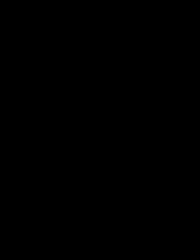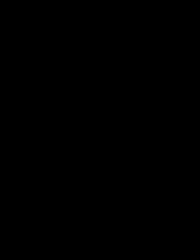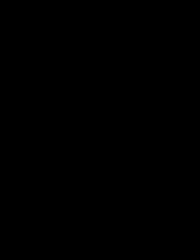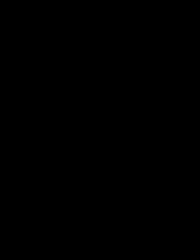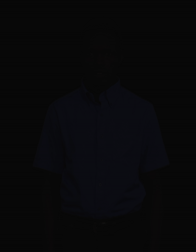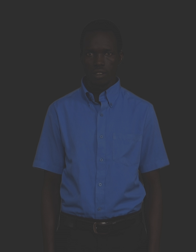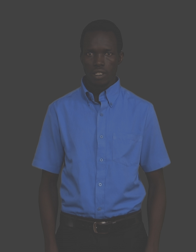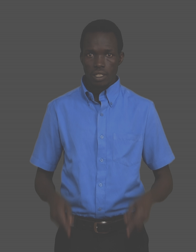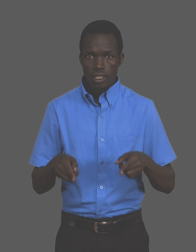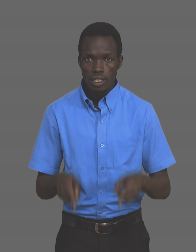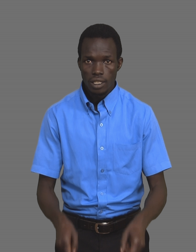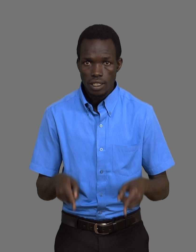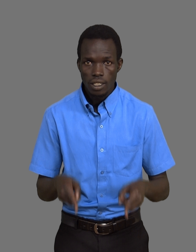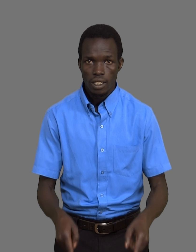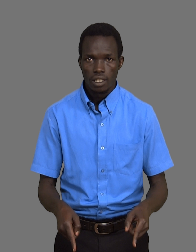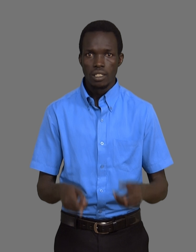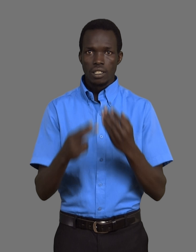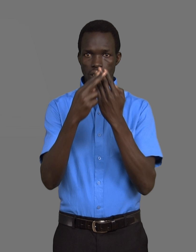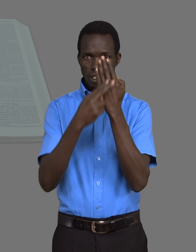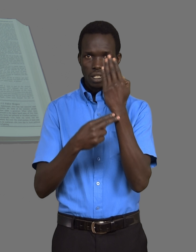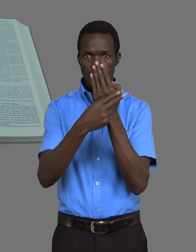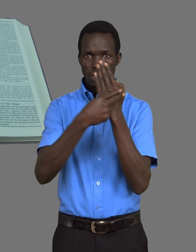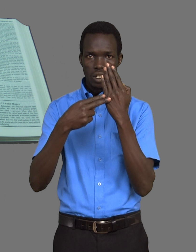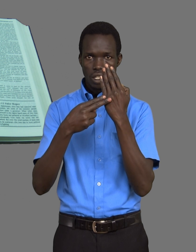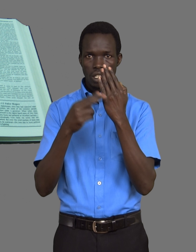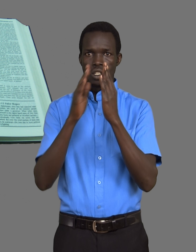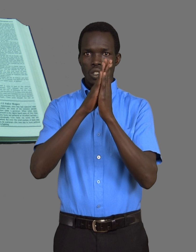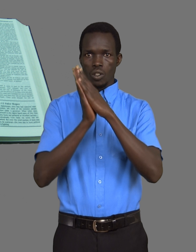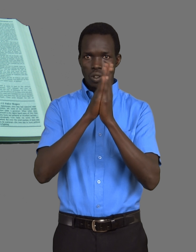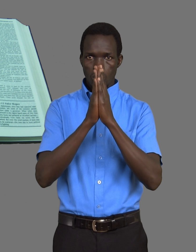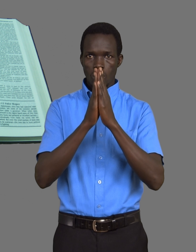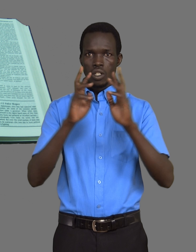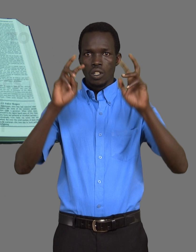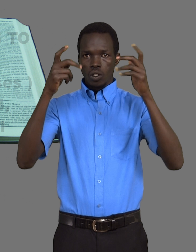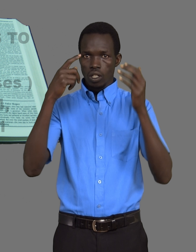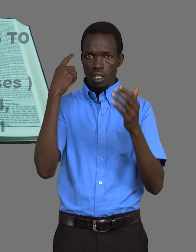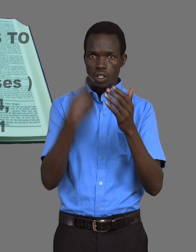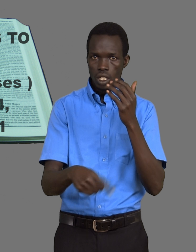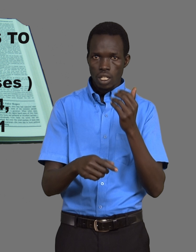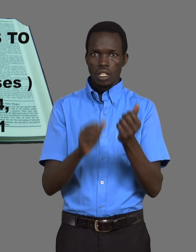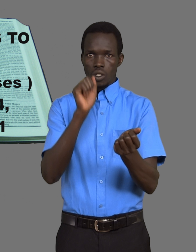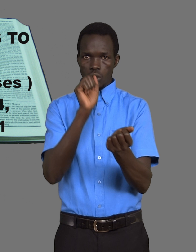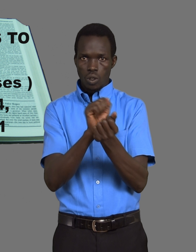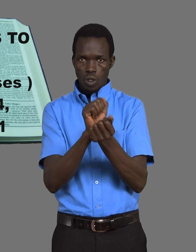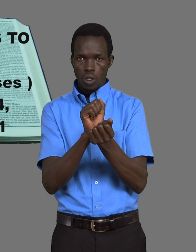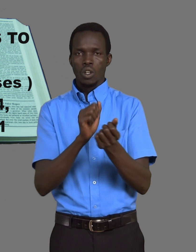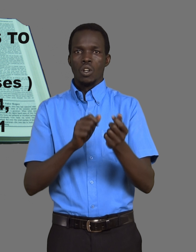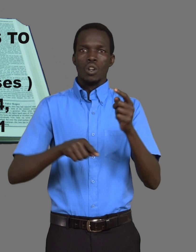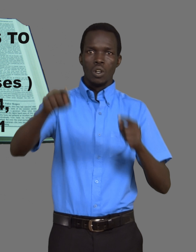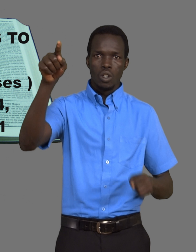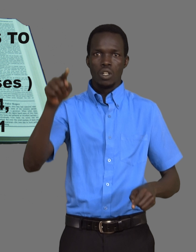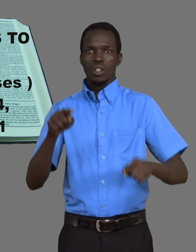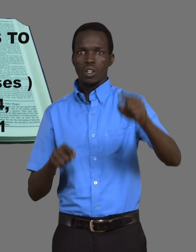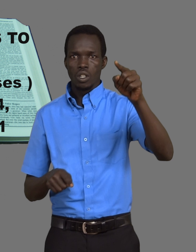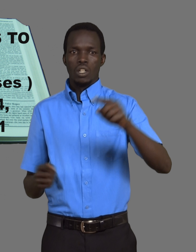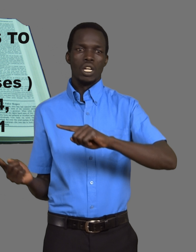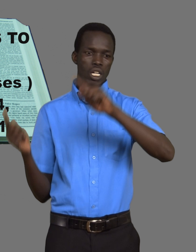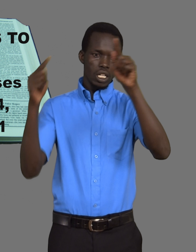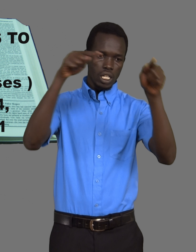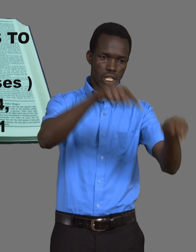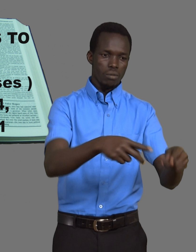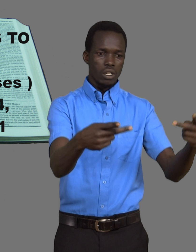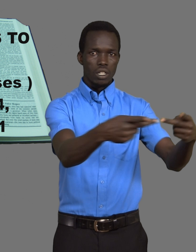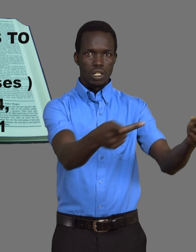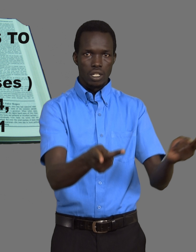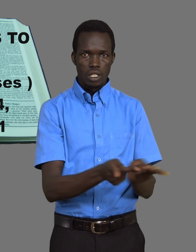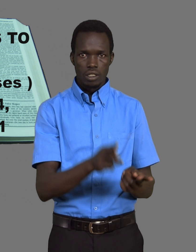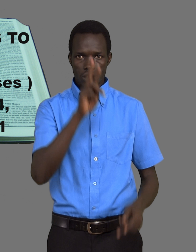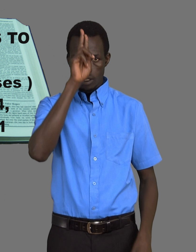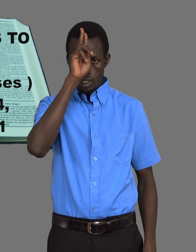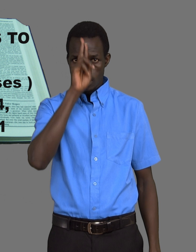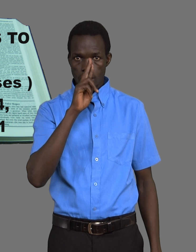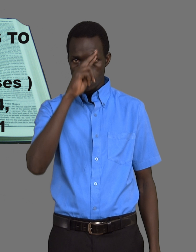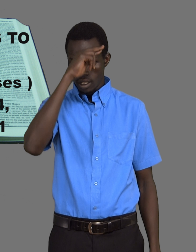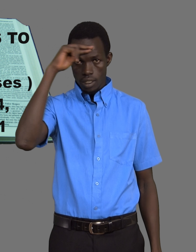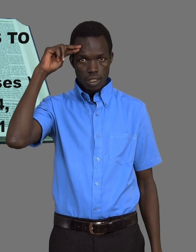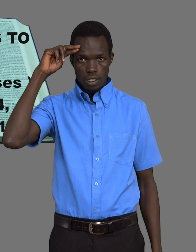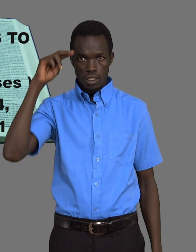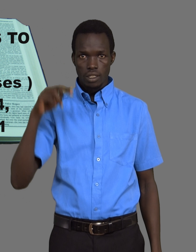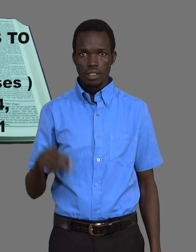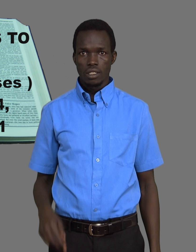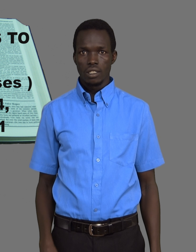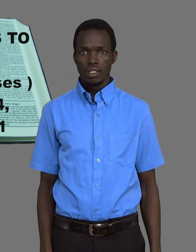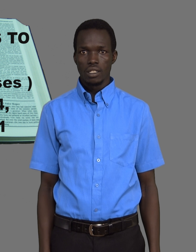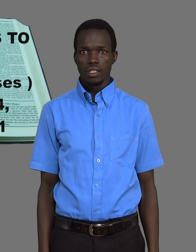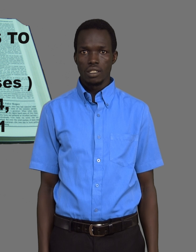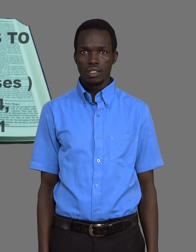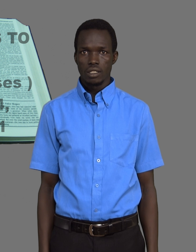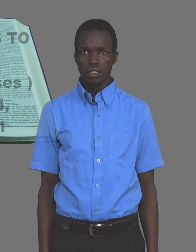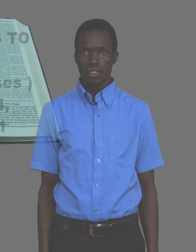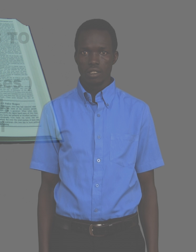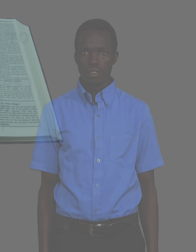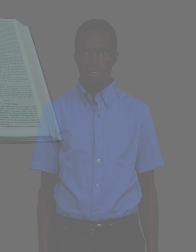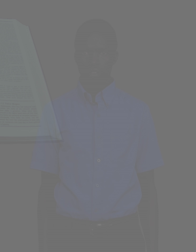Paul travels to Rome